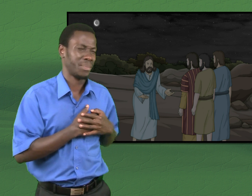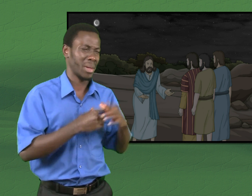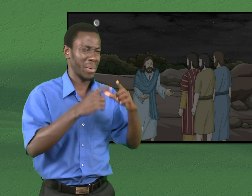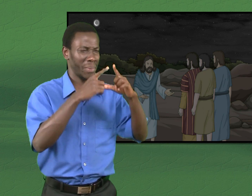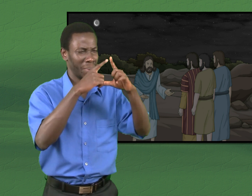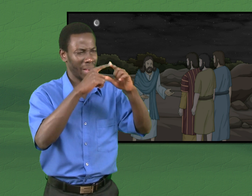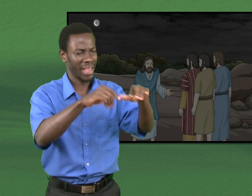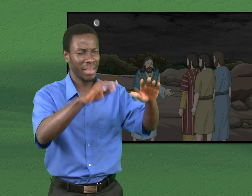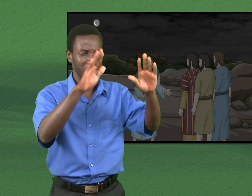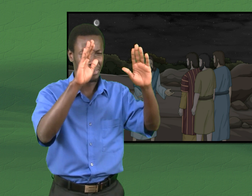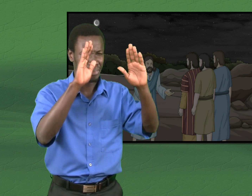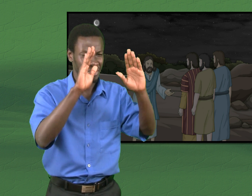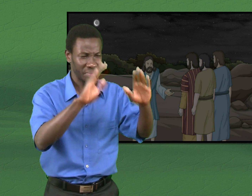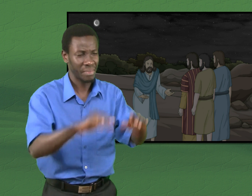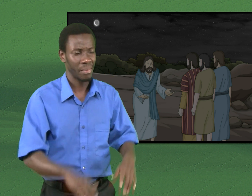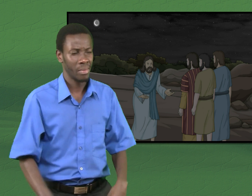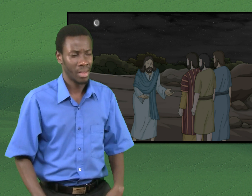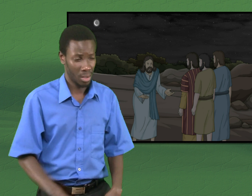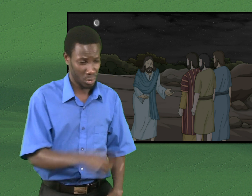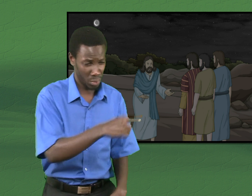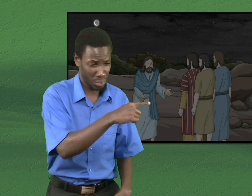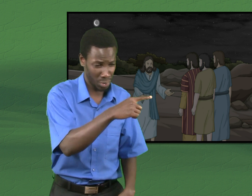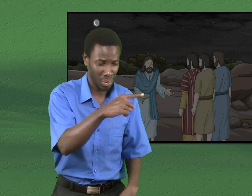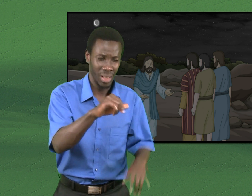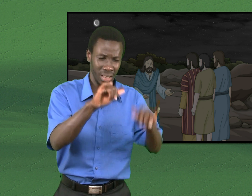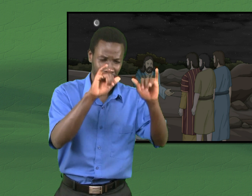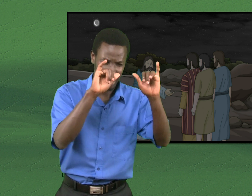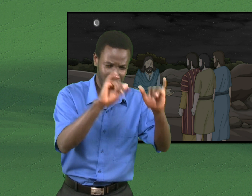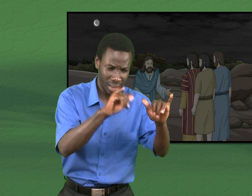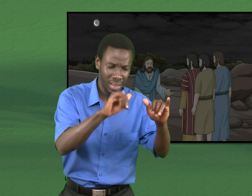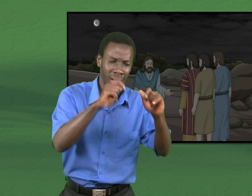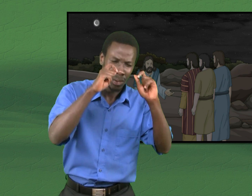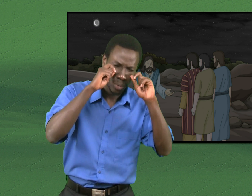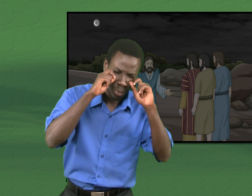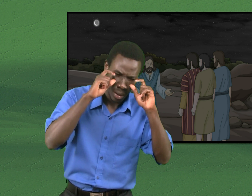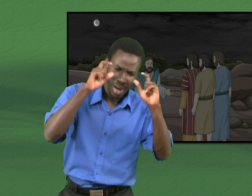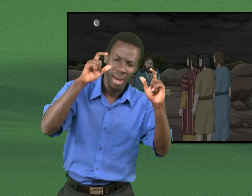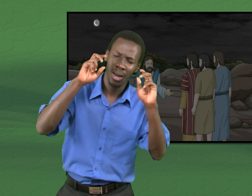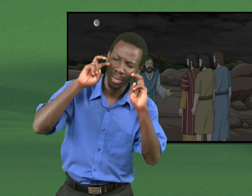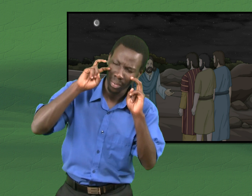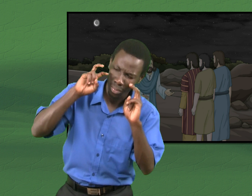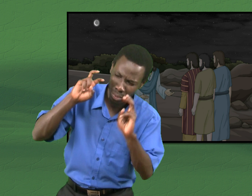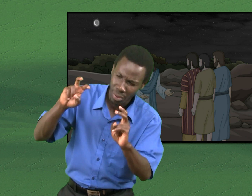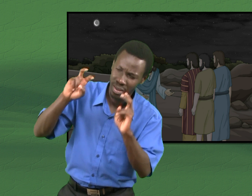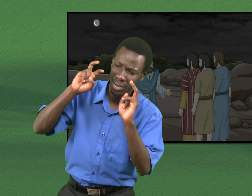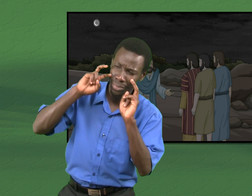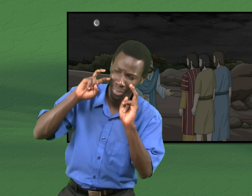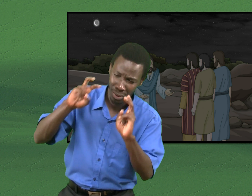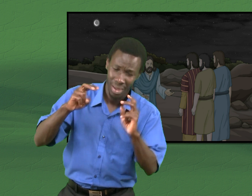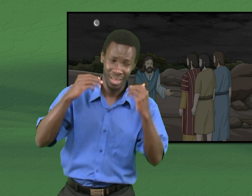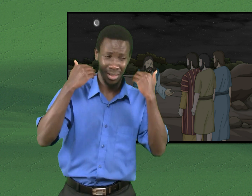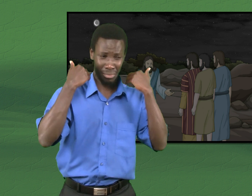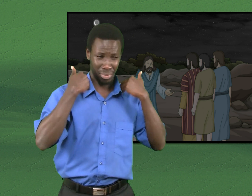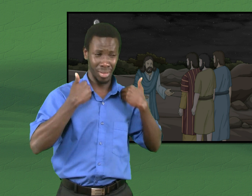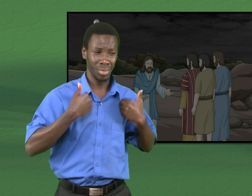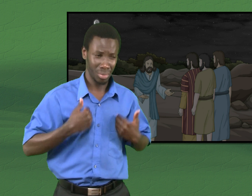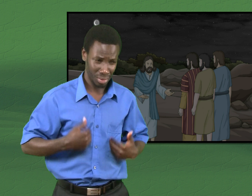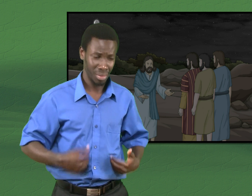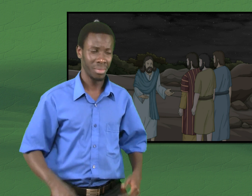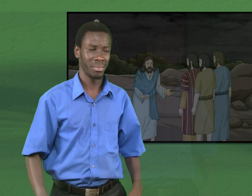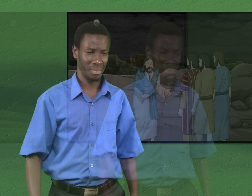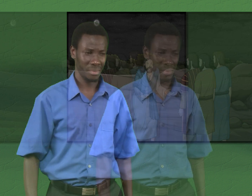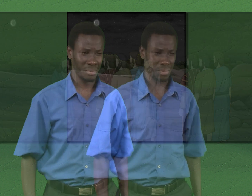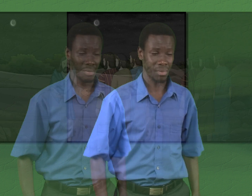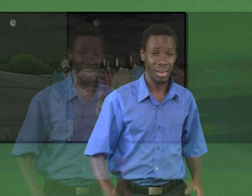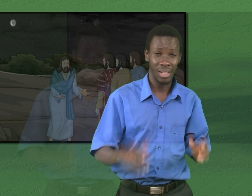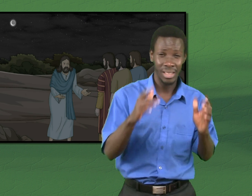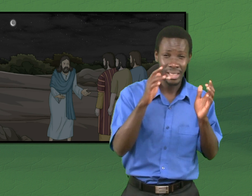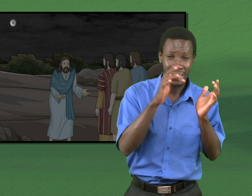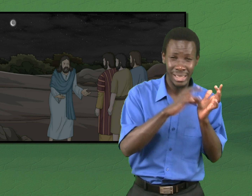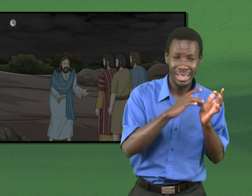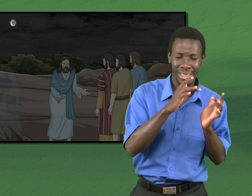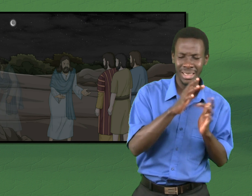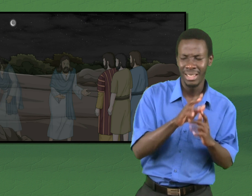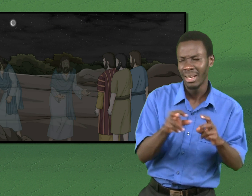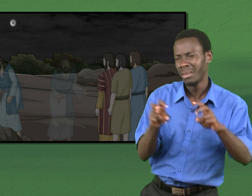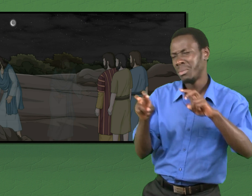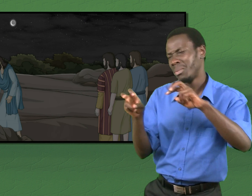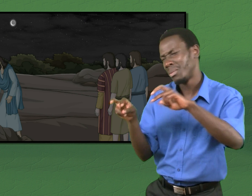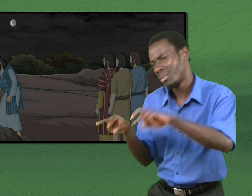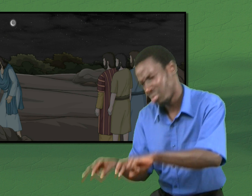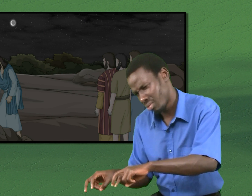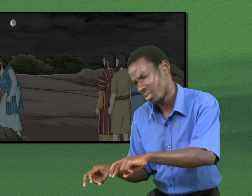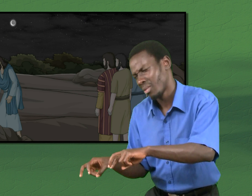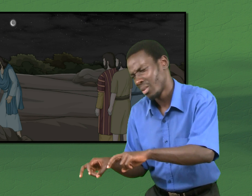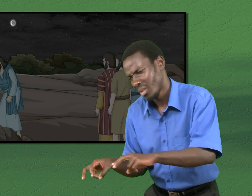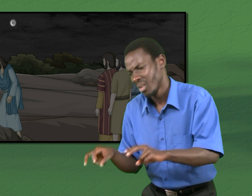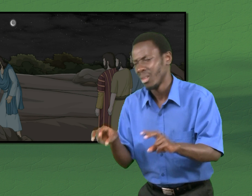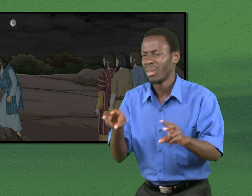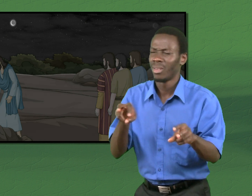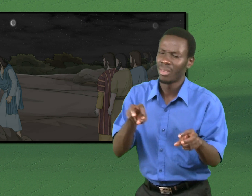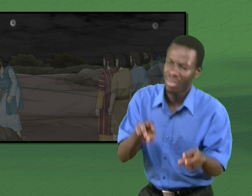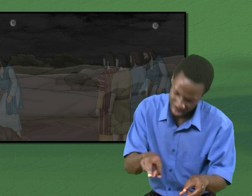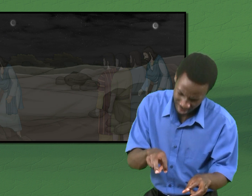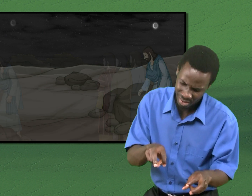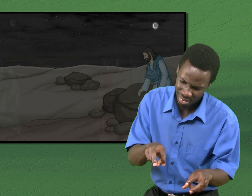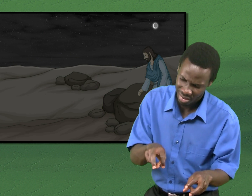Stay here and keep watch with Me.”